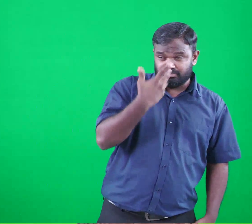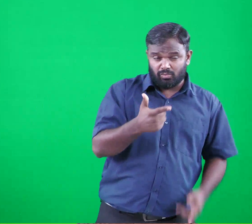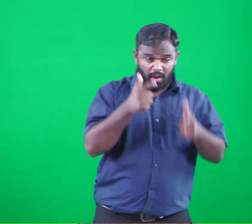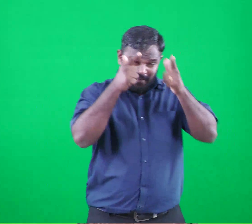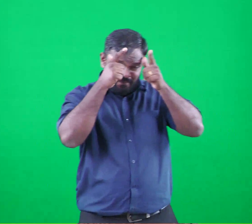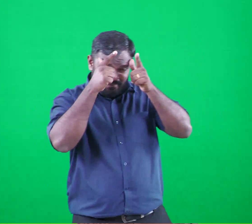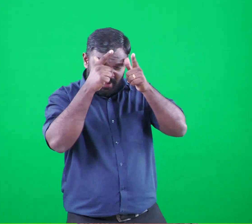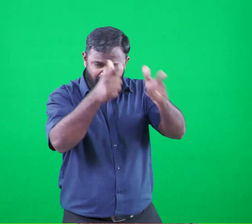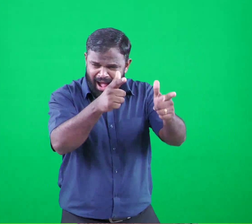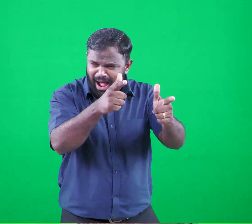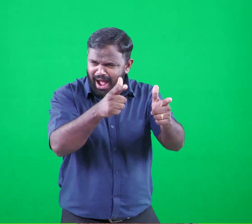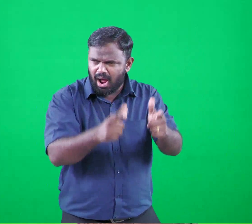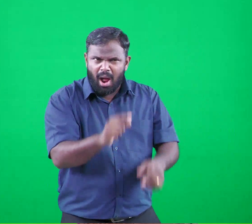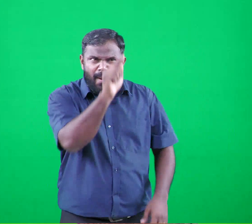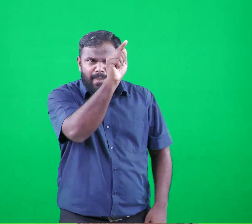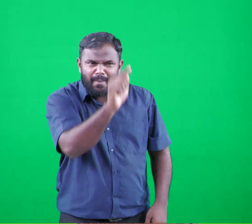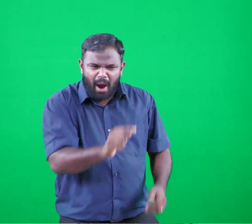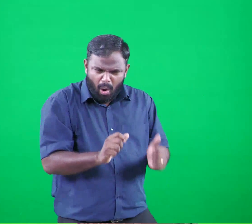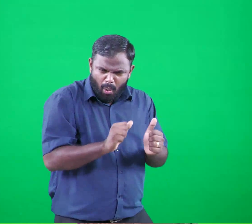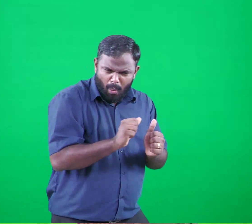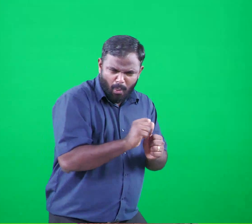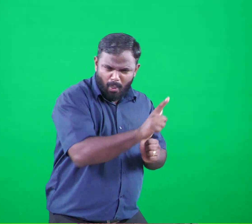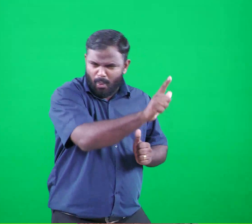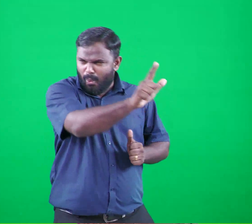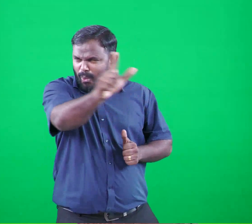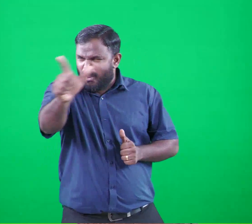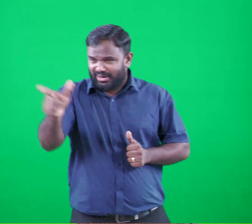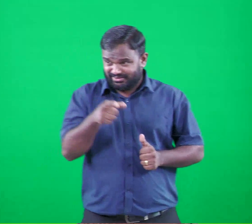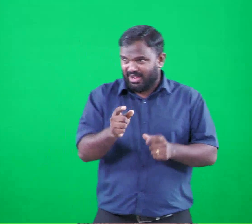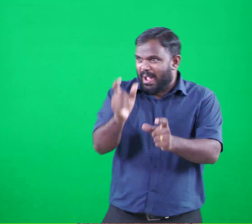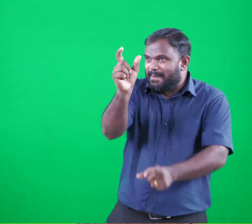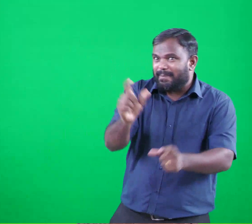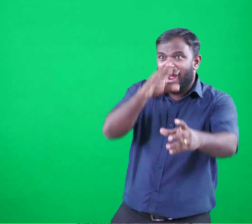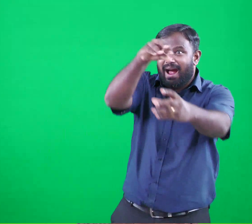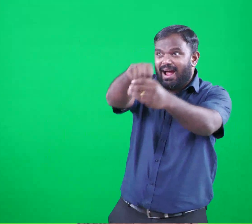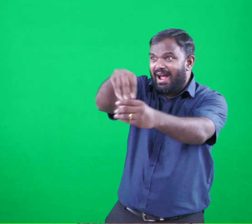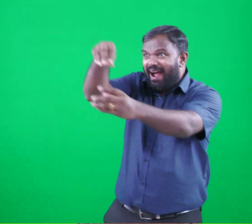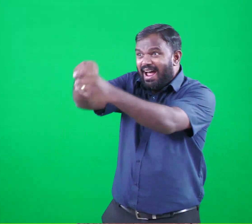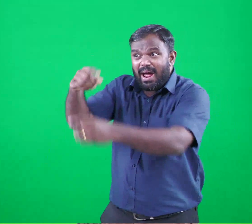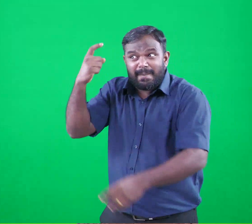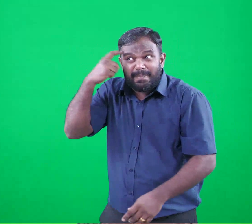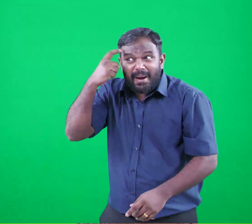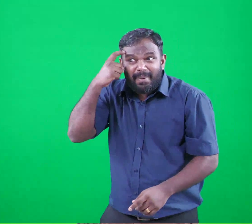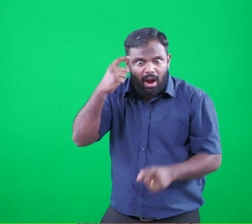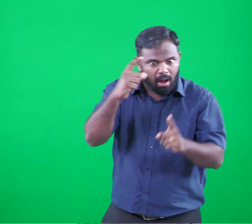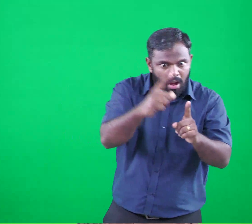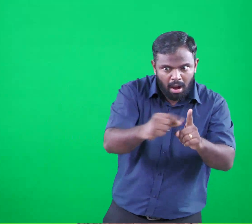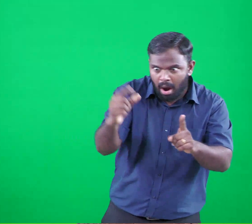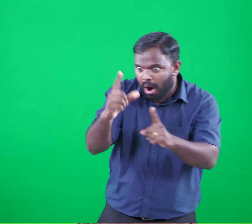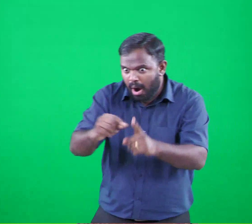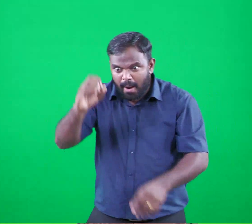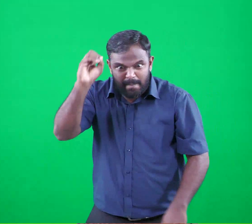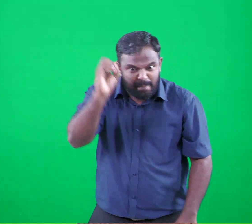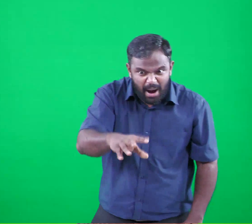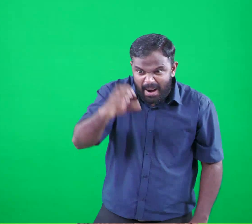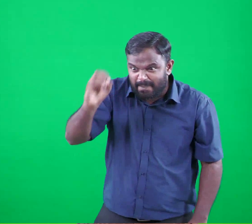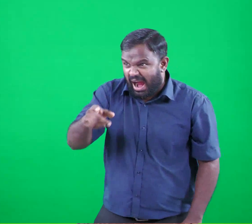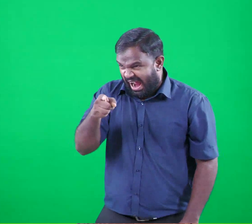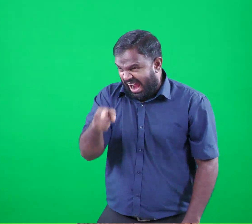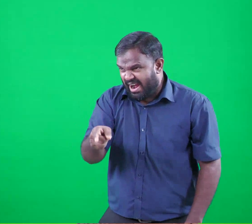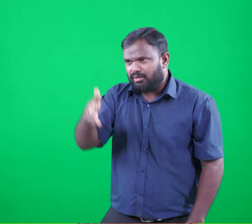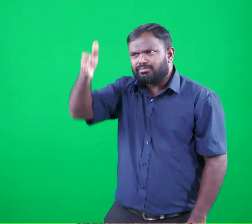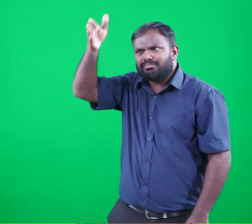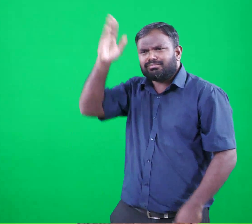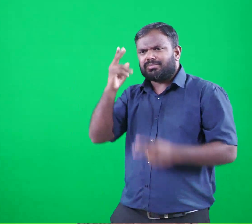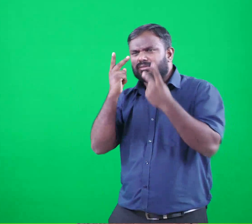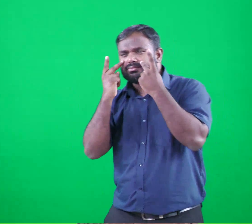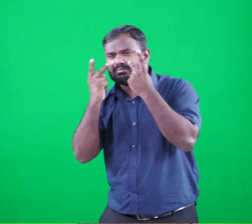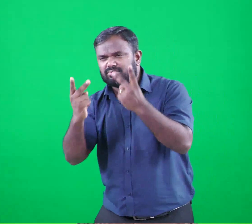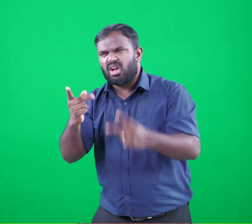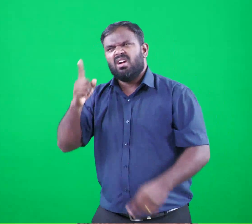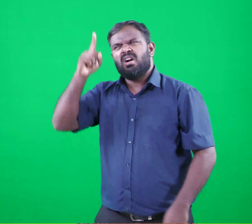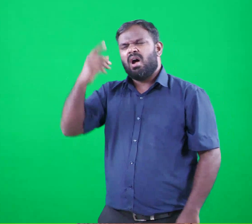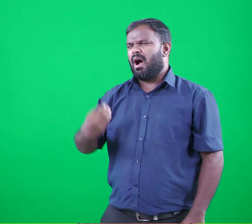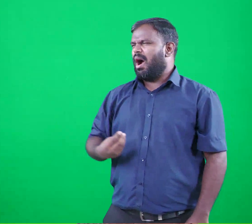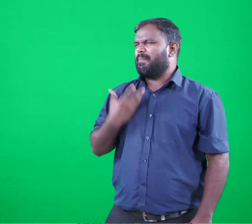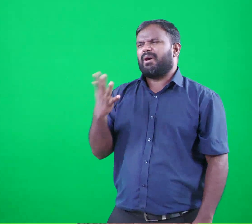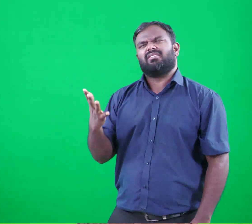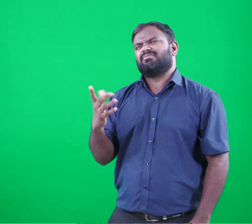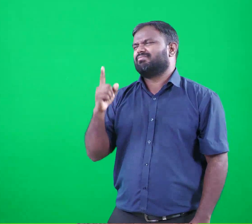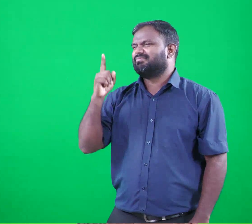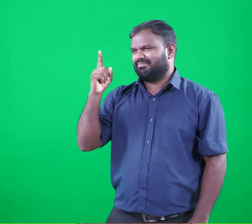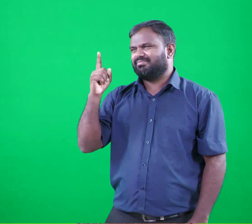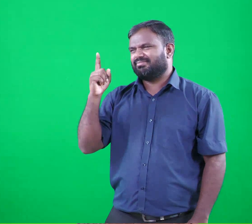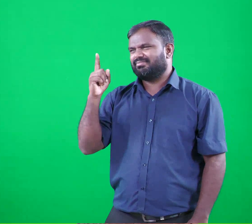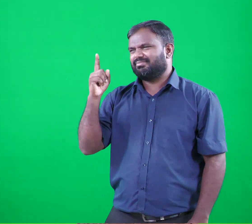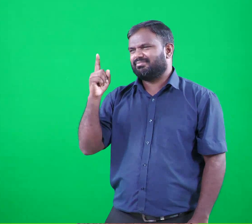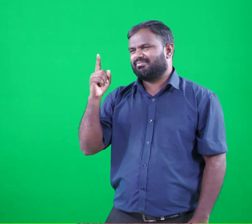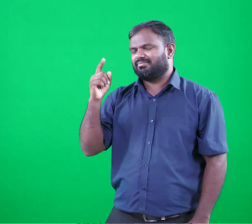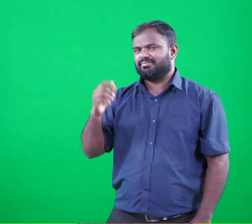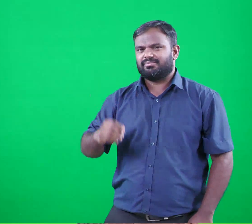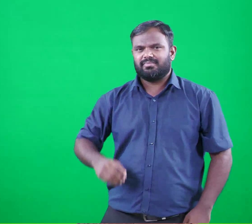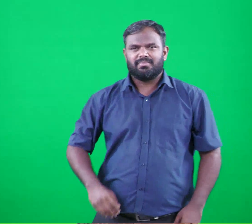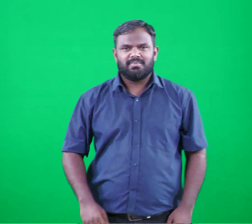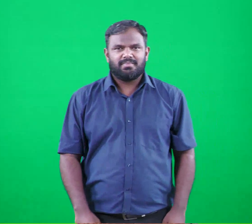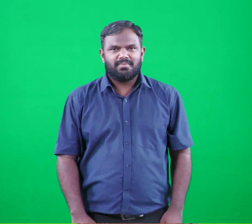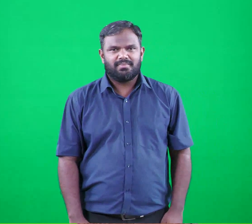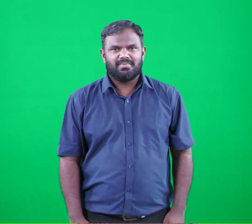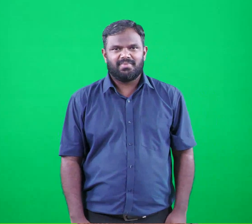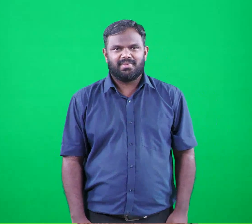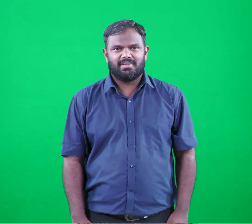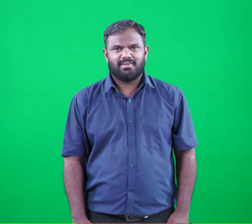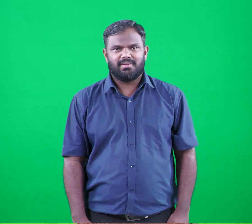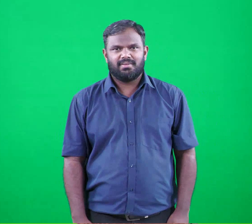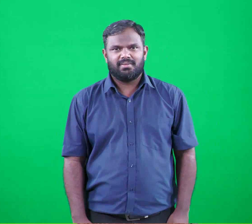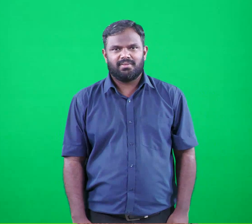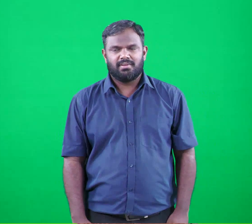All these evils come from within, and these are what defile a man."